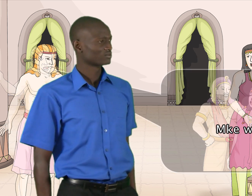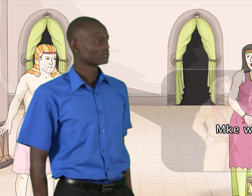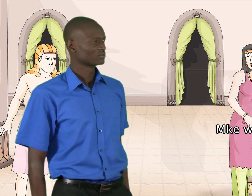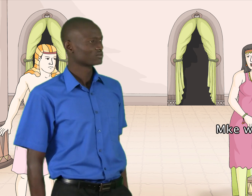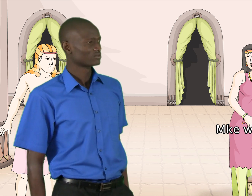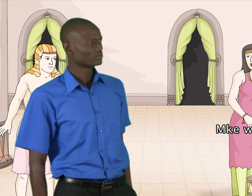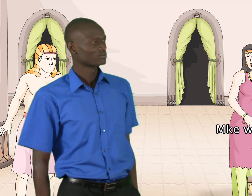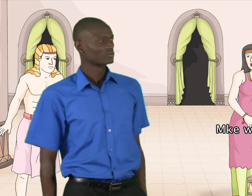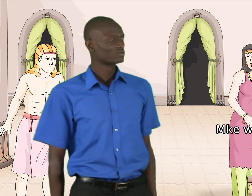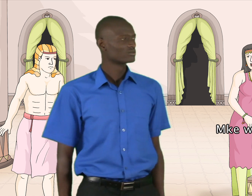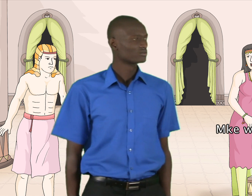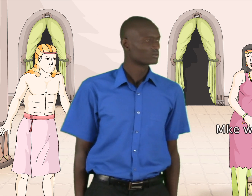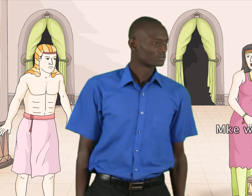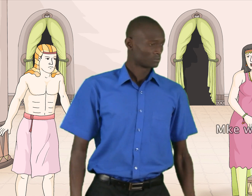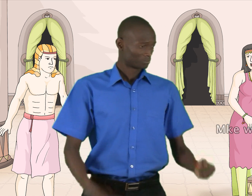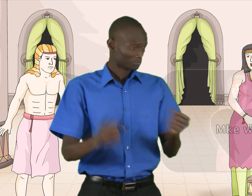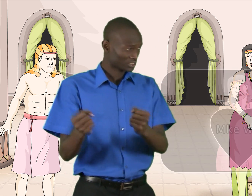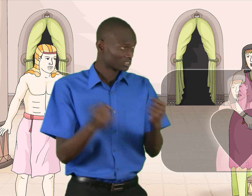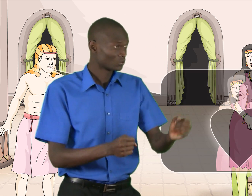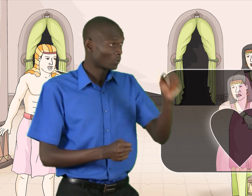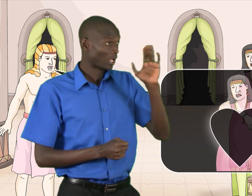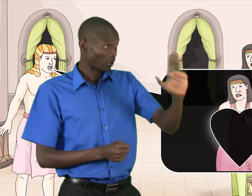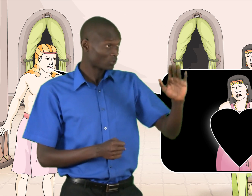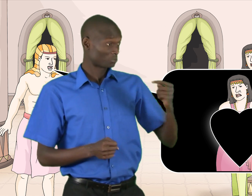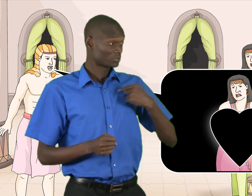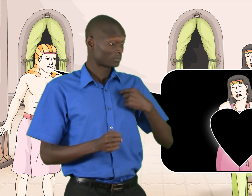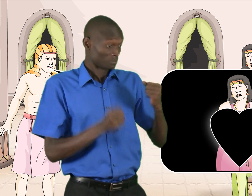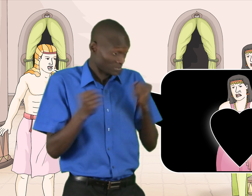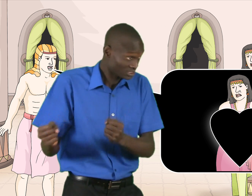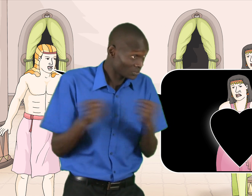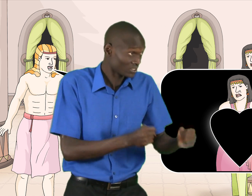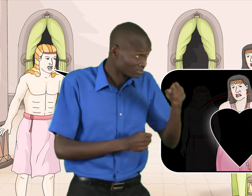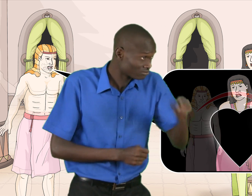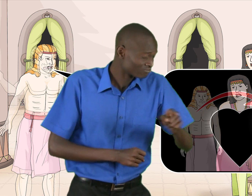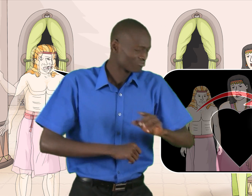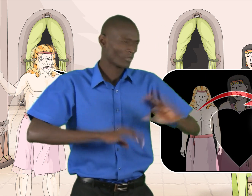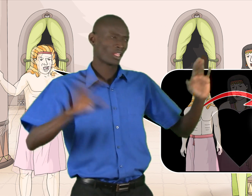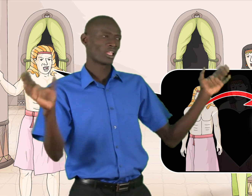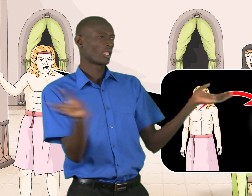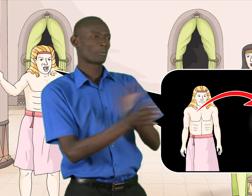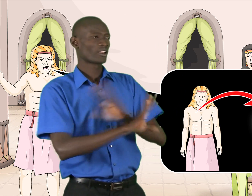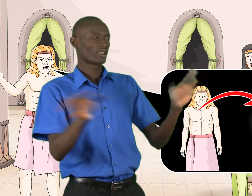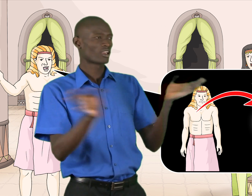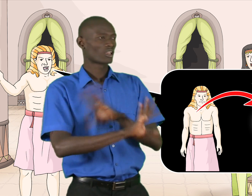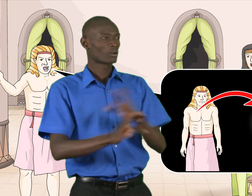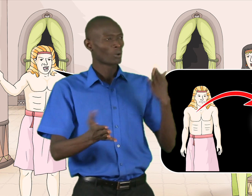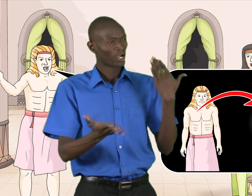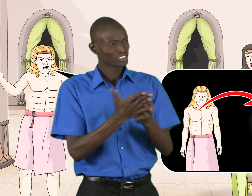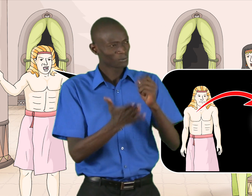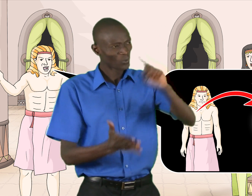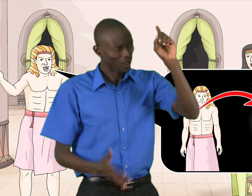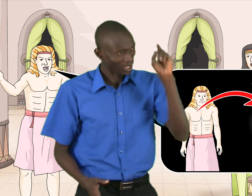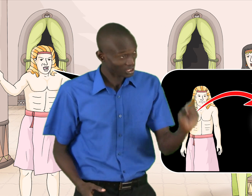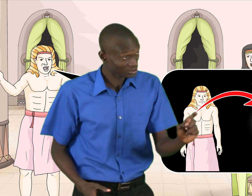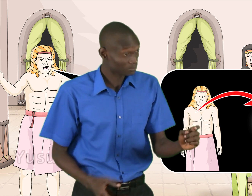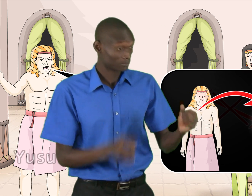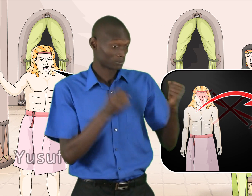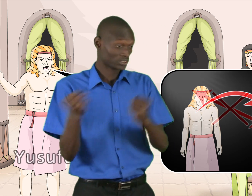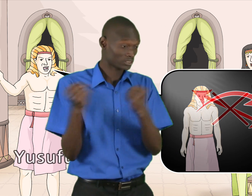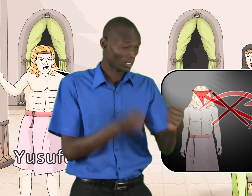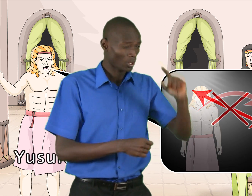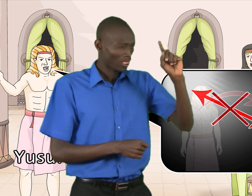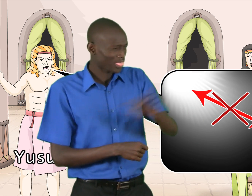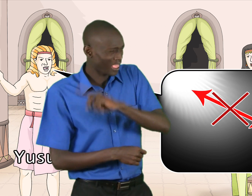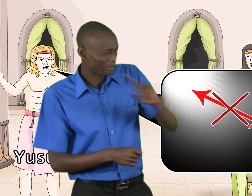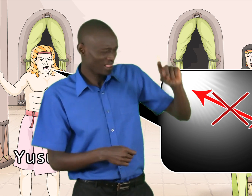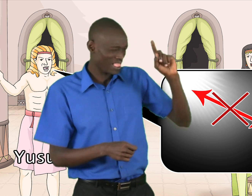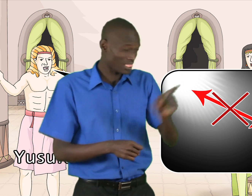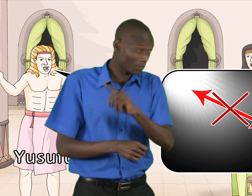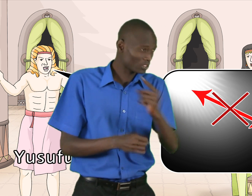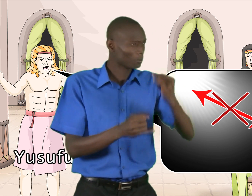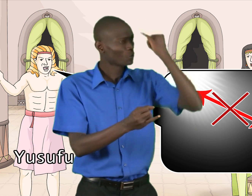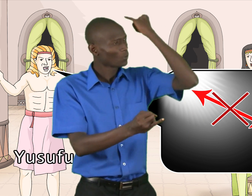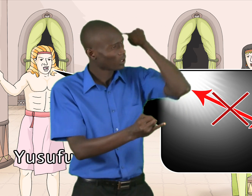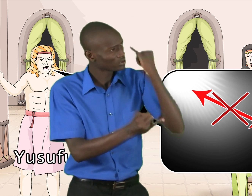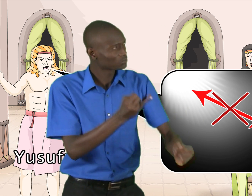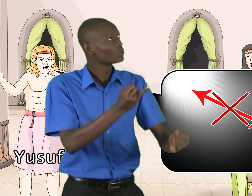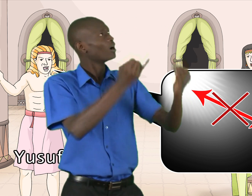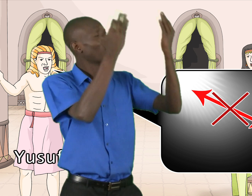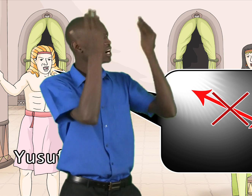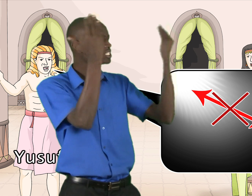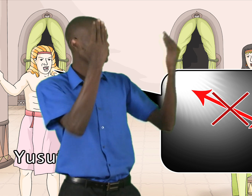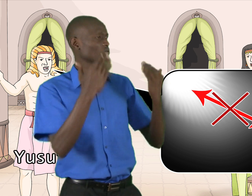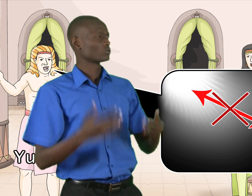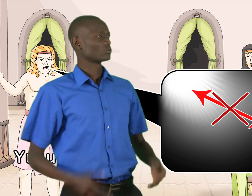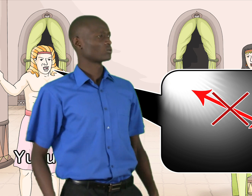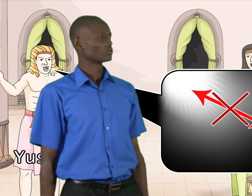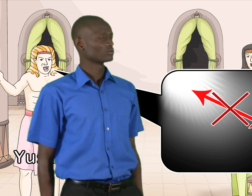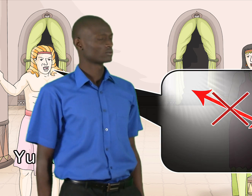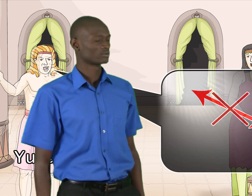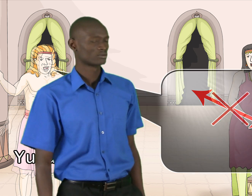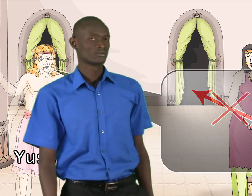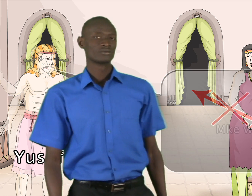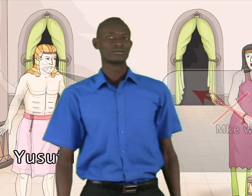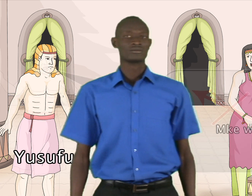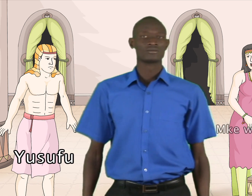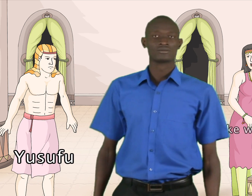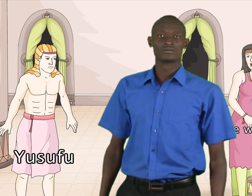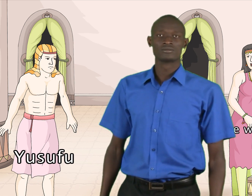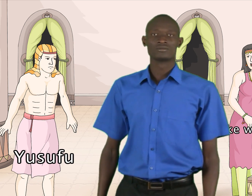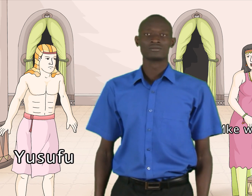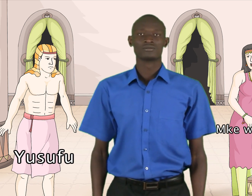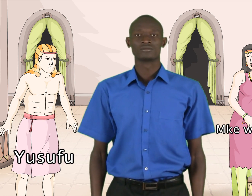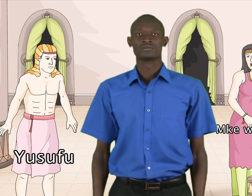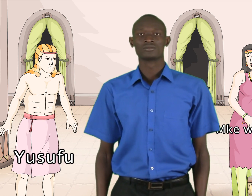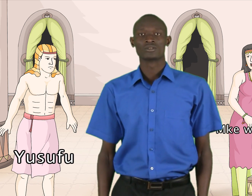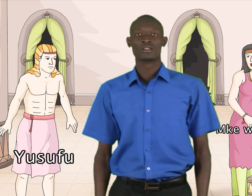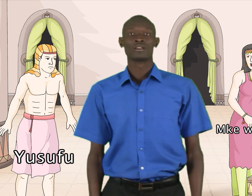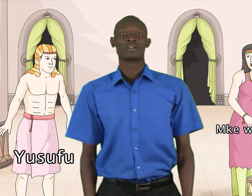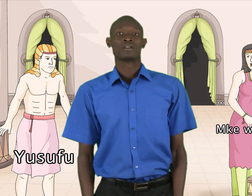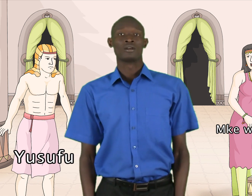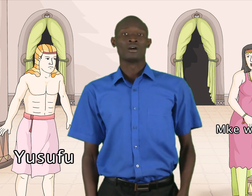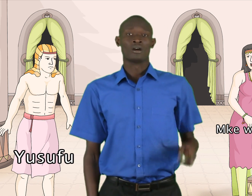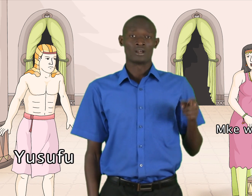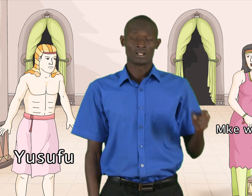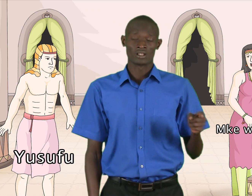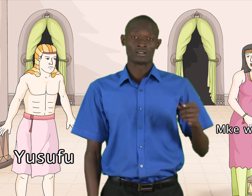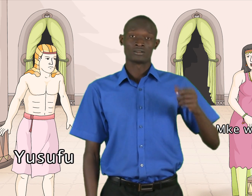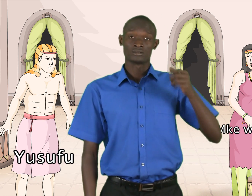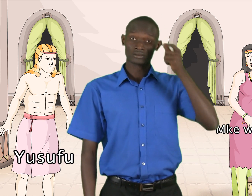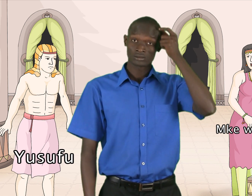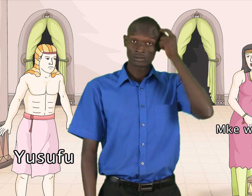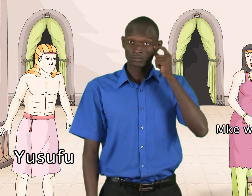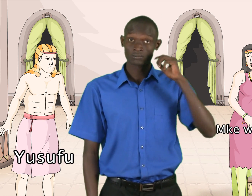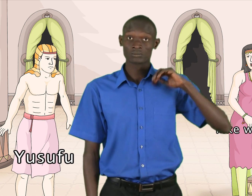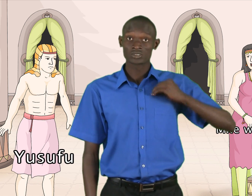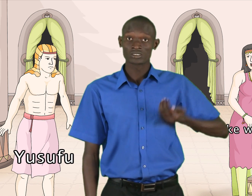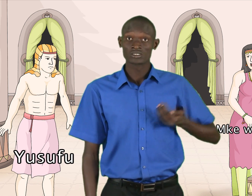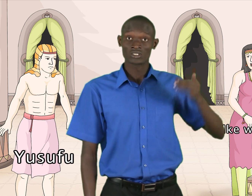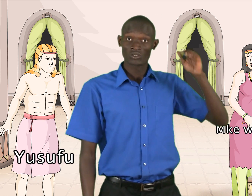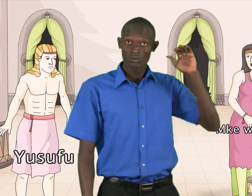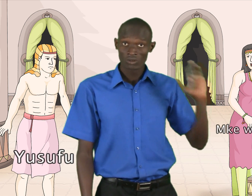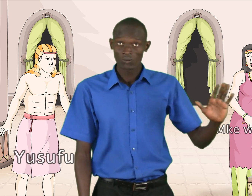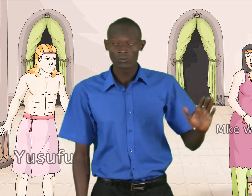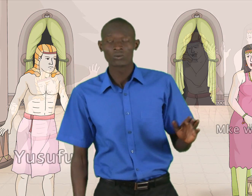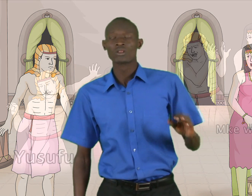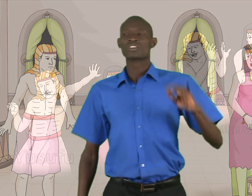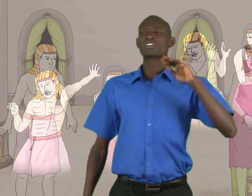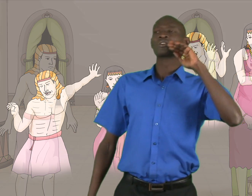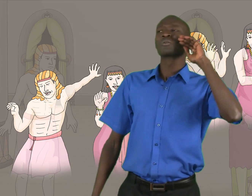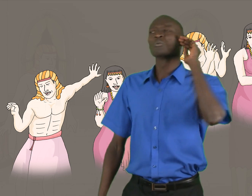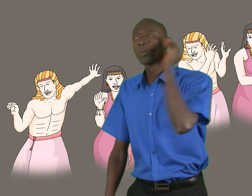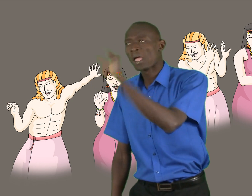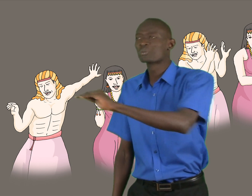So how could I do such a great evil and sin against God?”